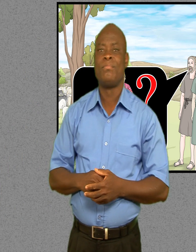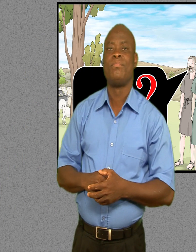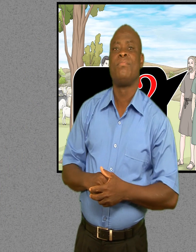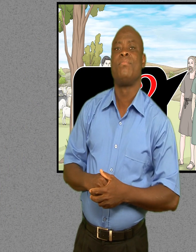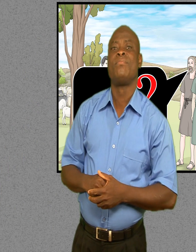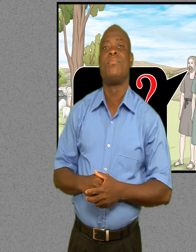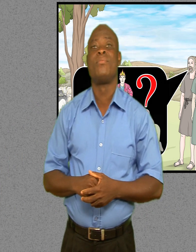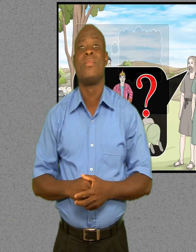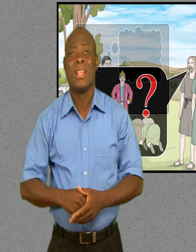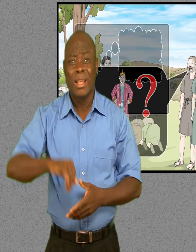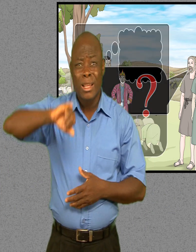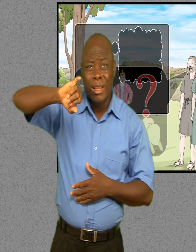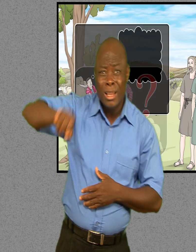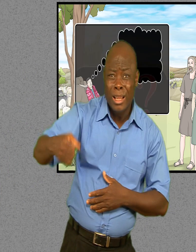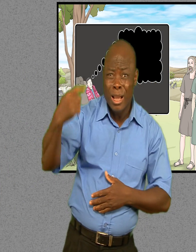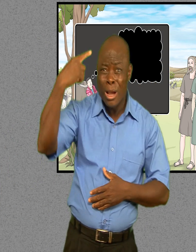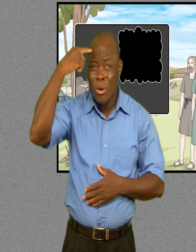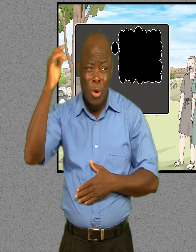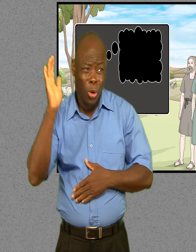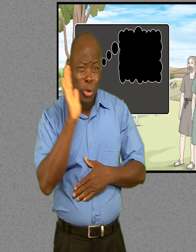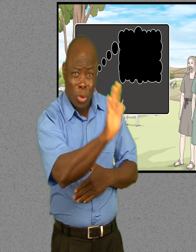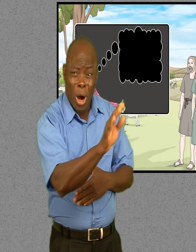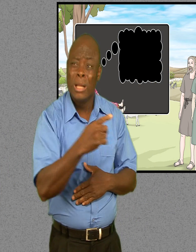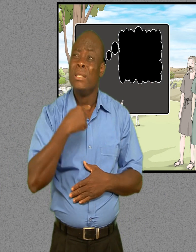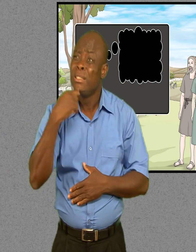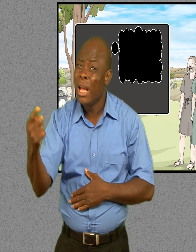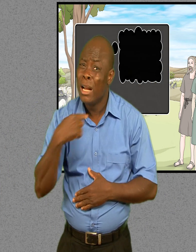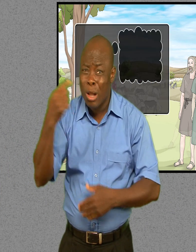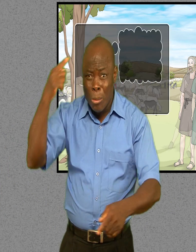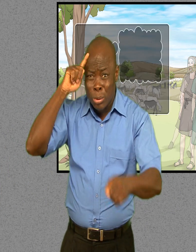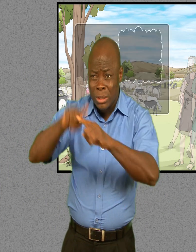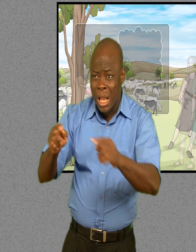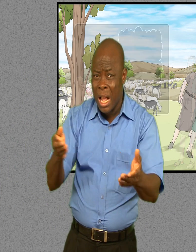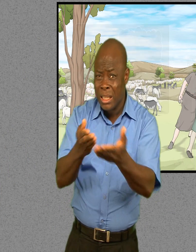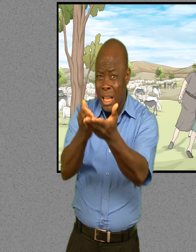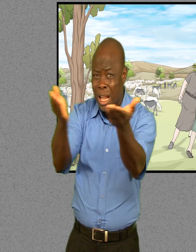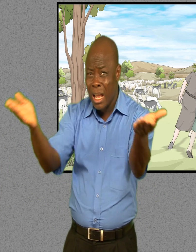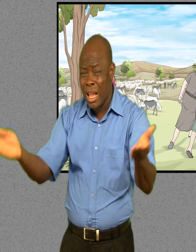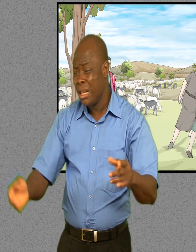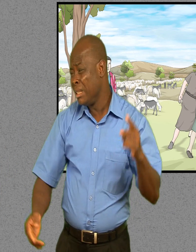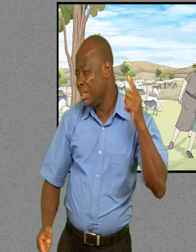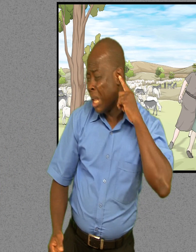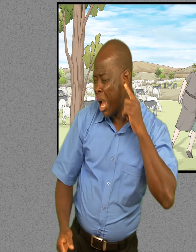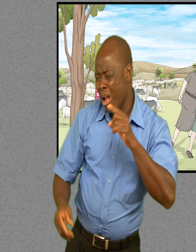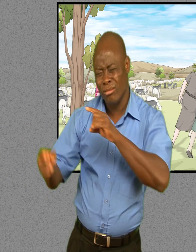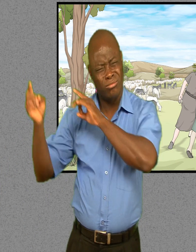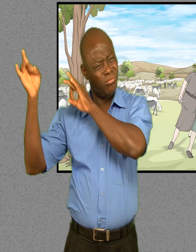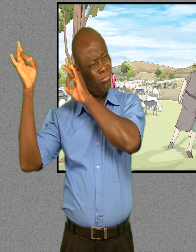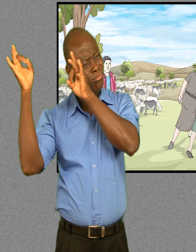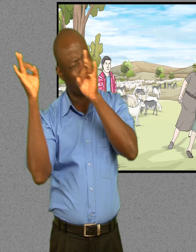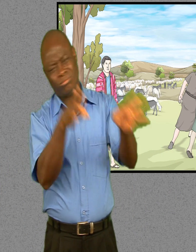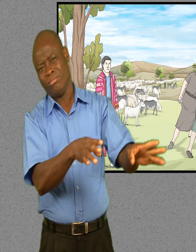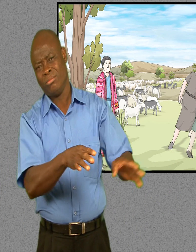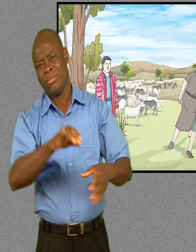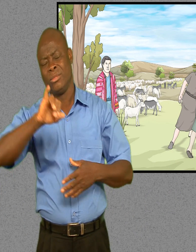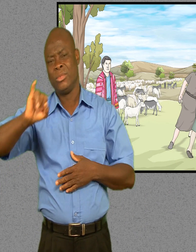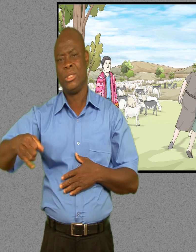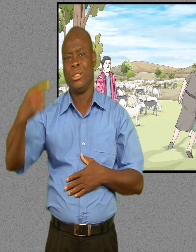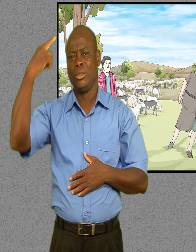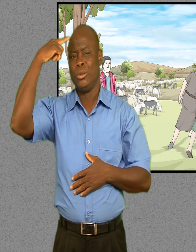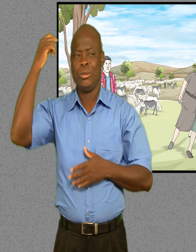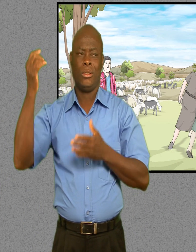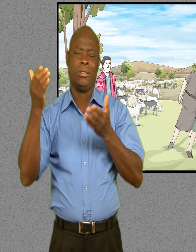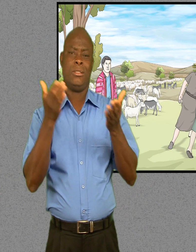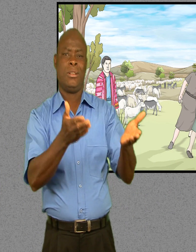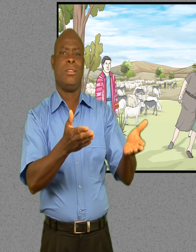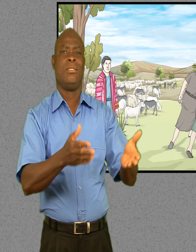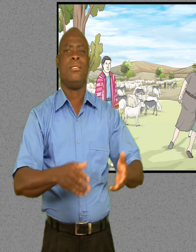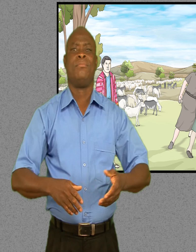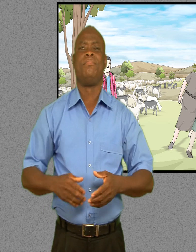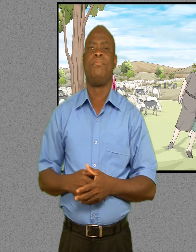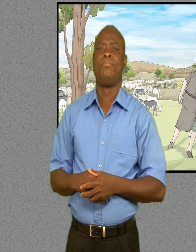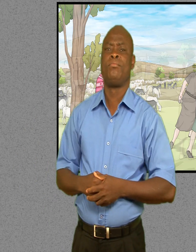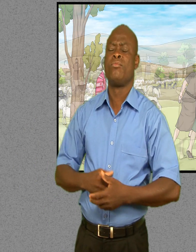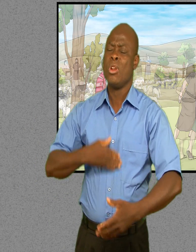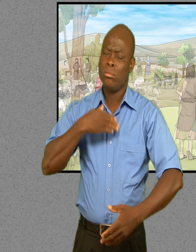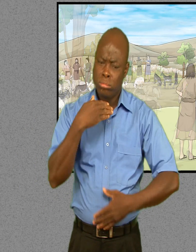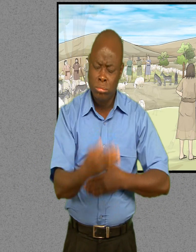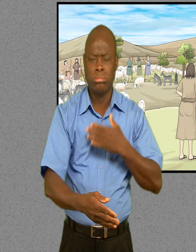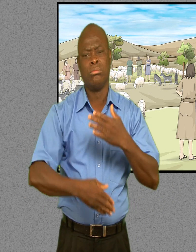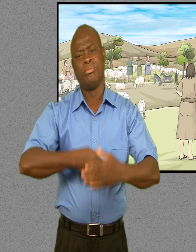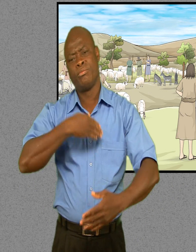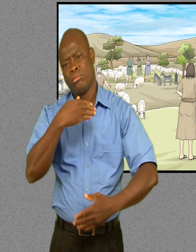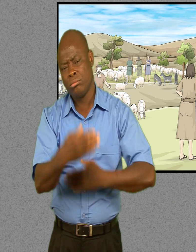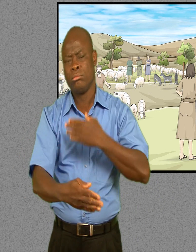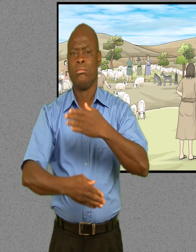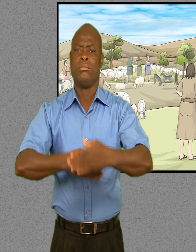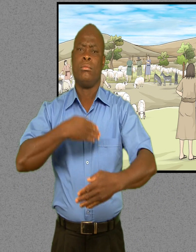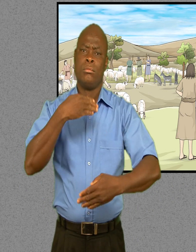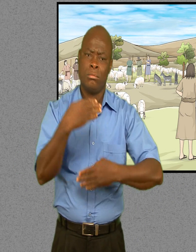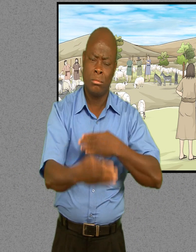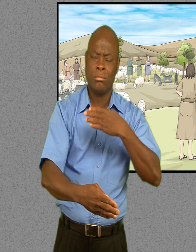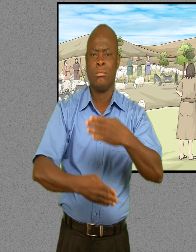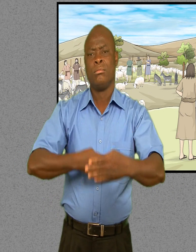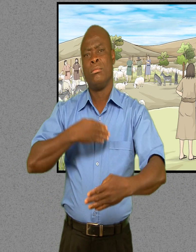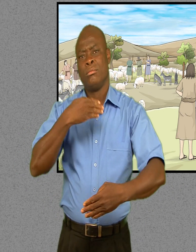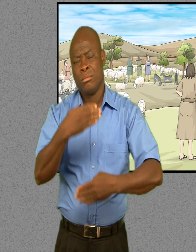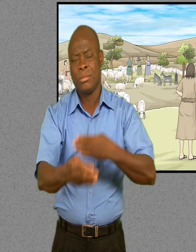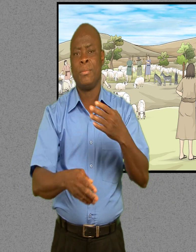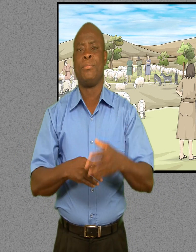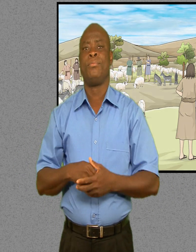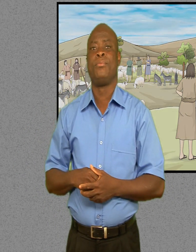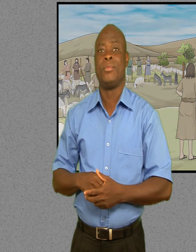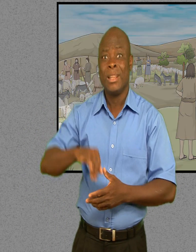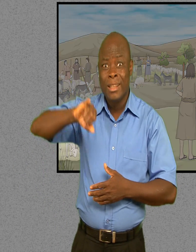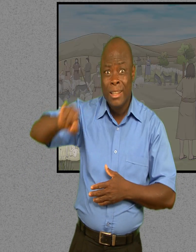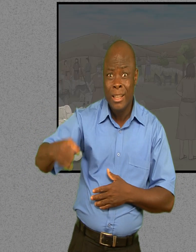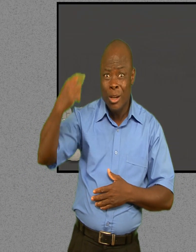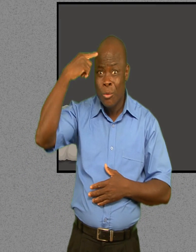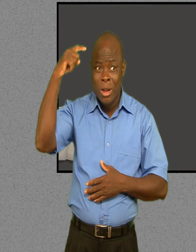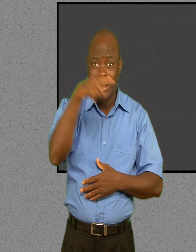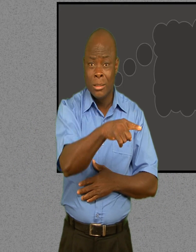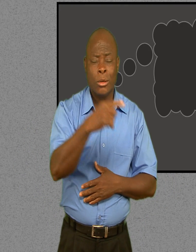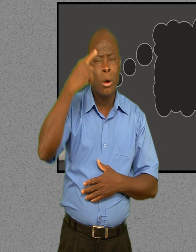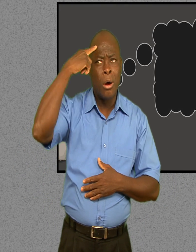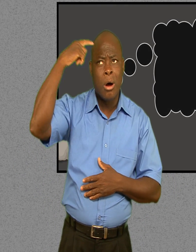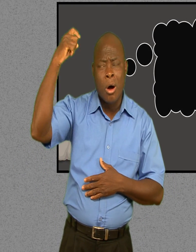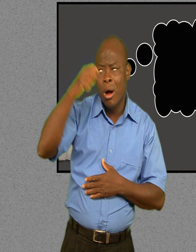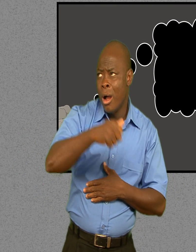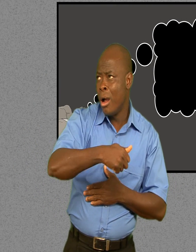So they hated him even more because of his dream and his statements.